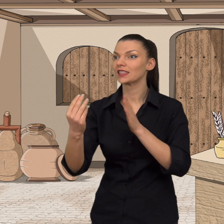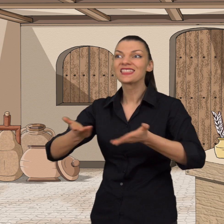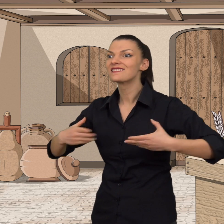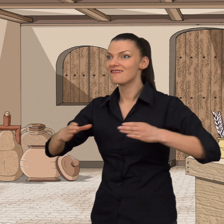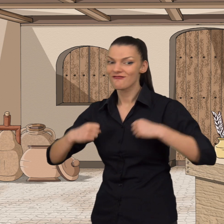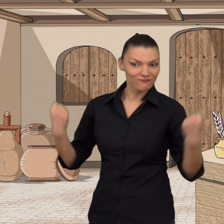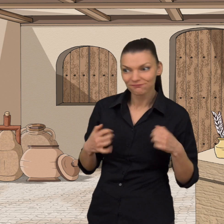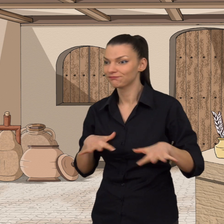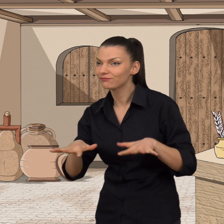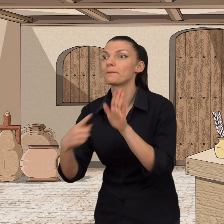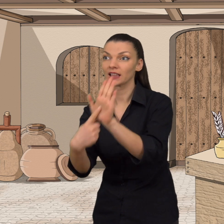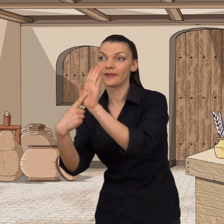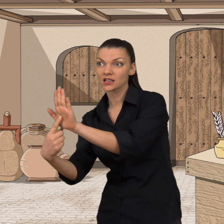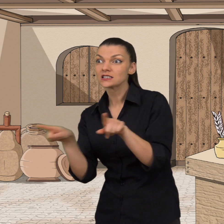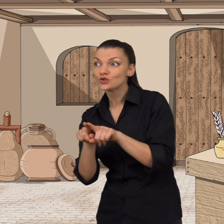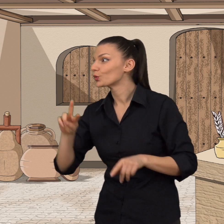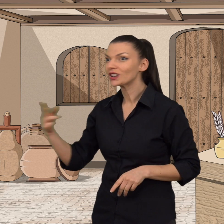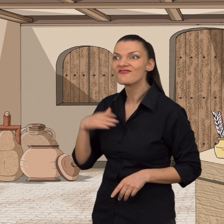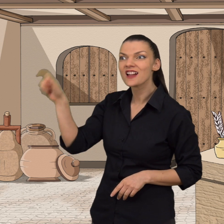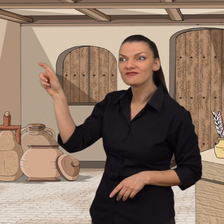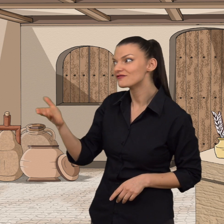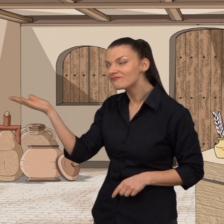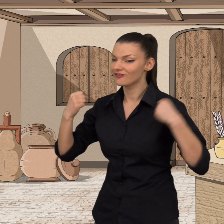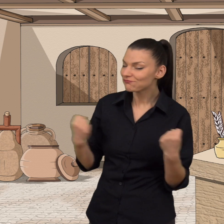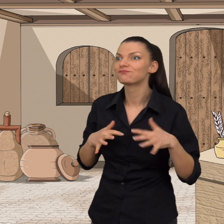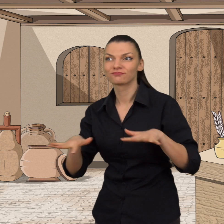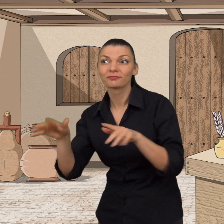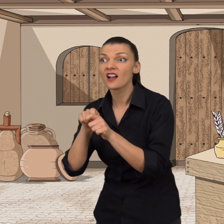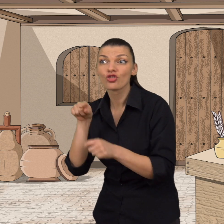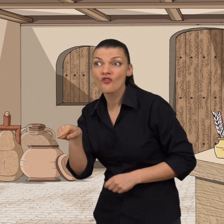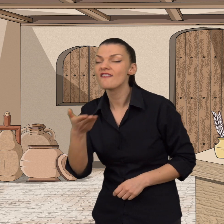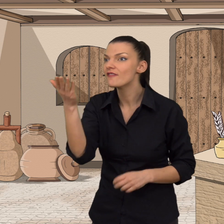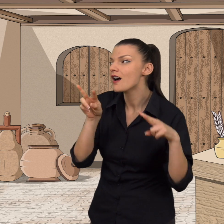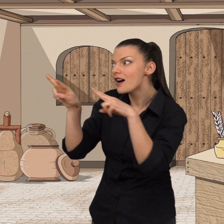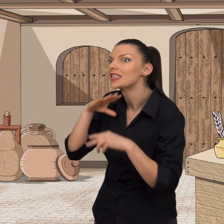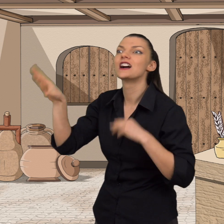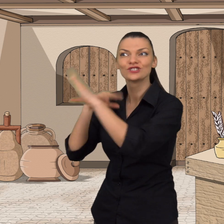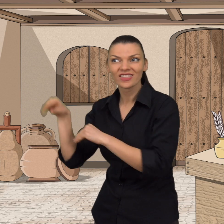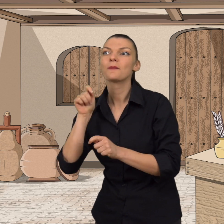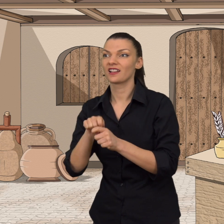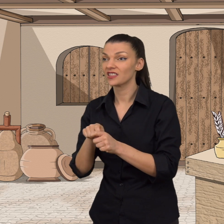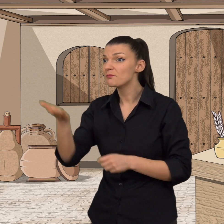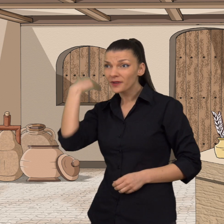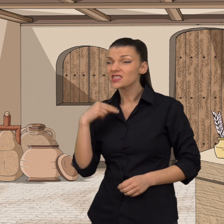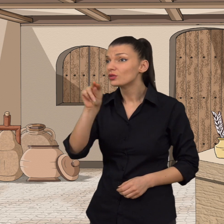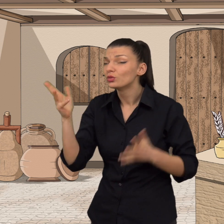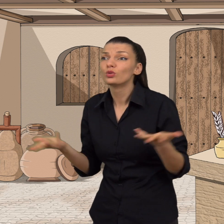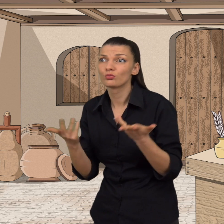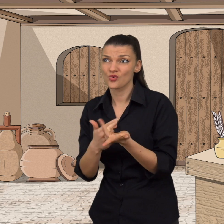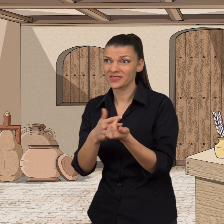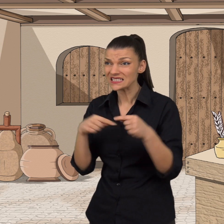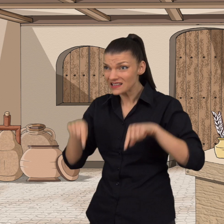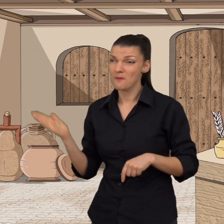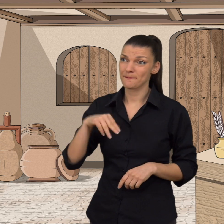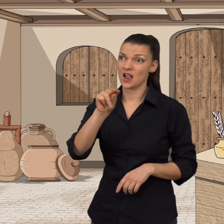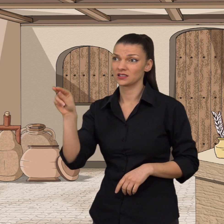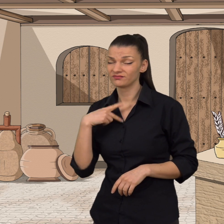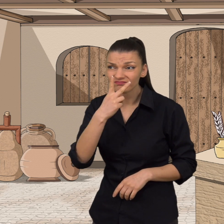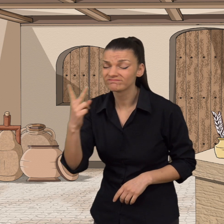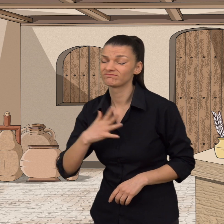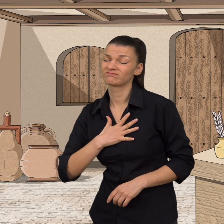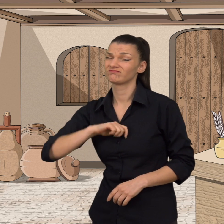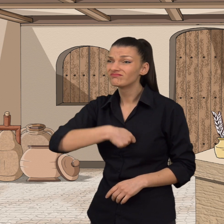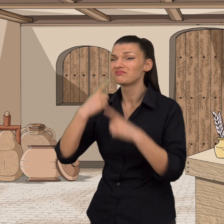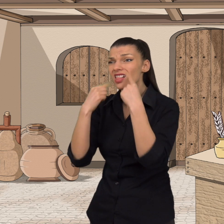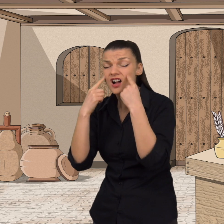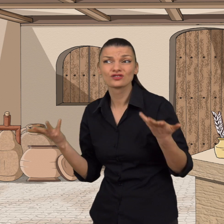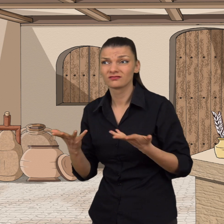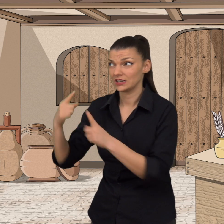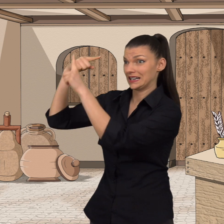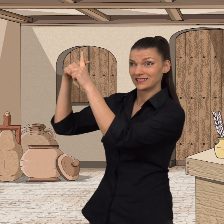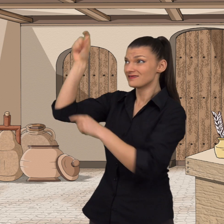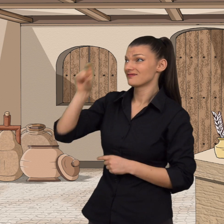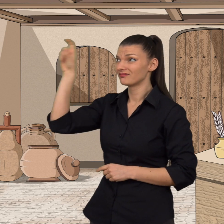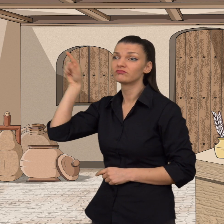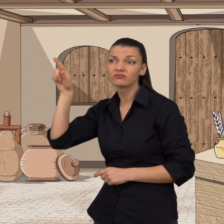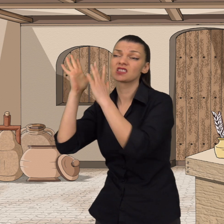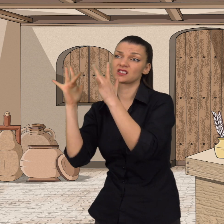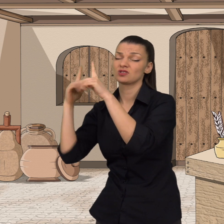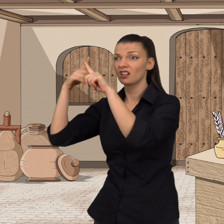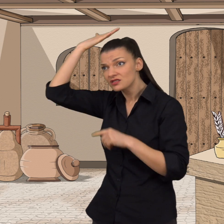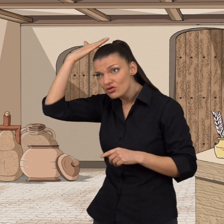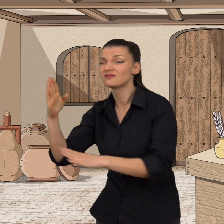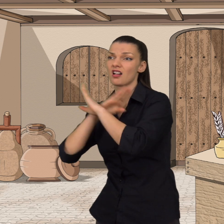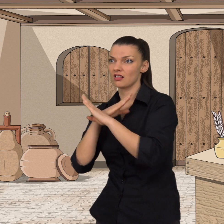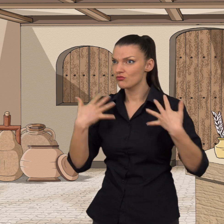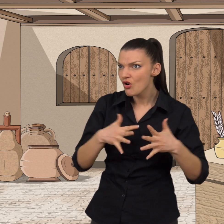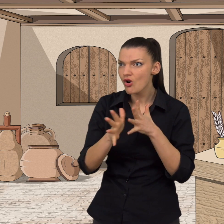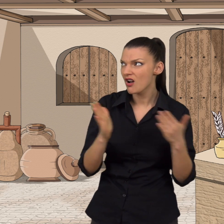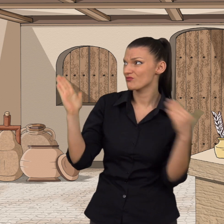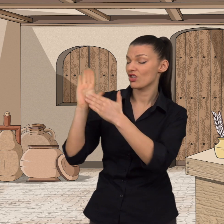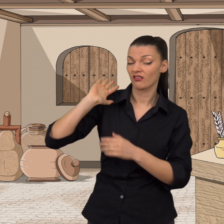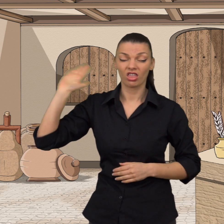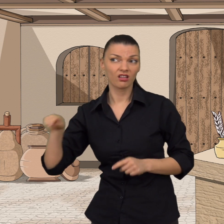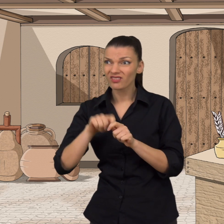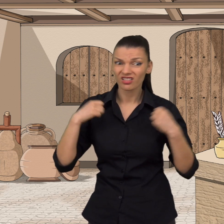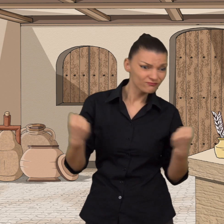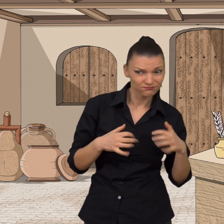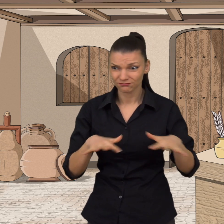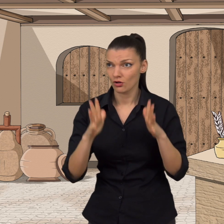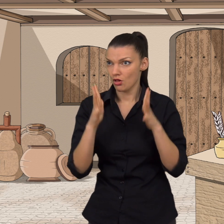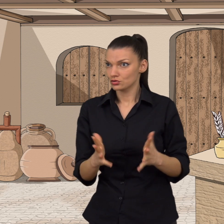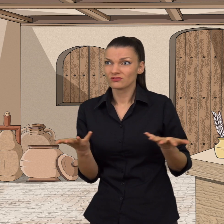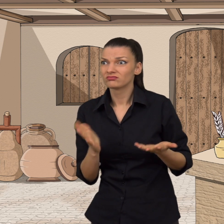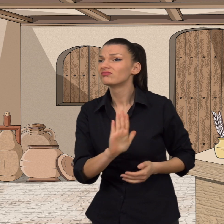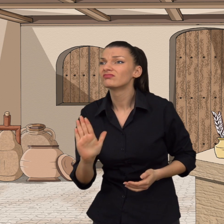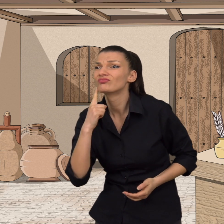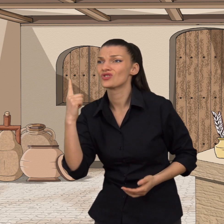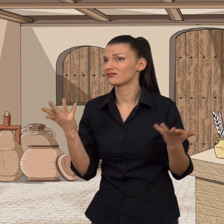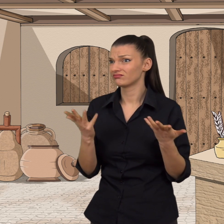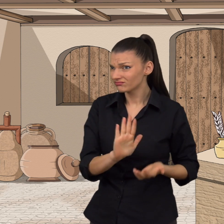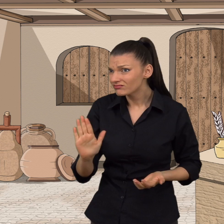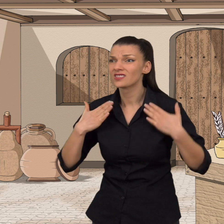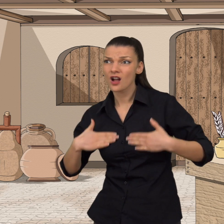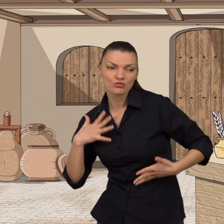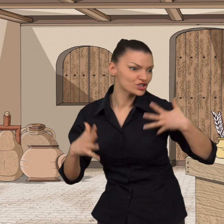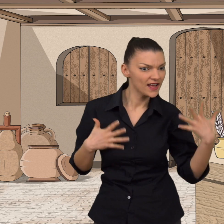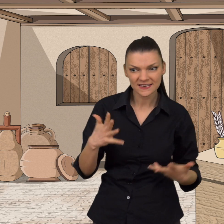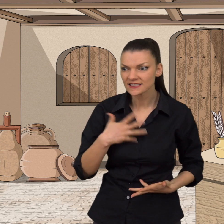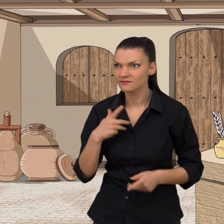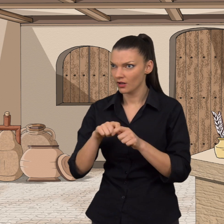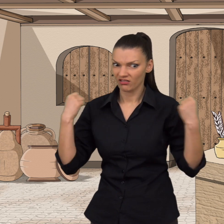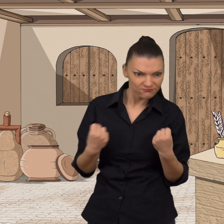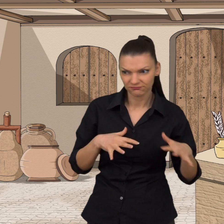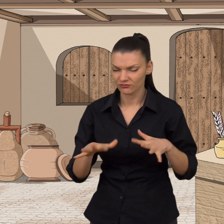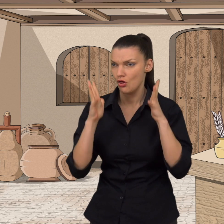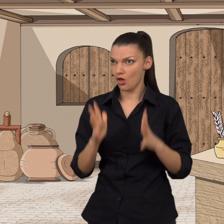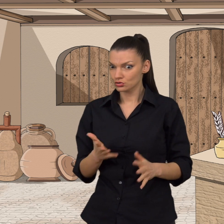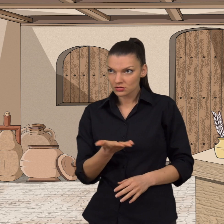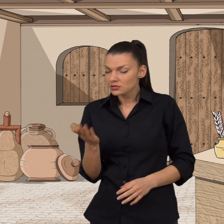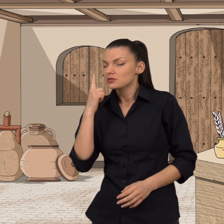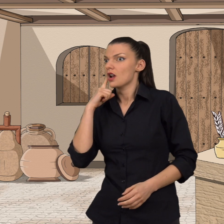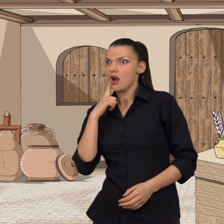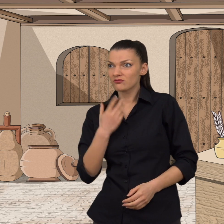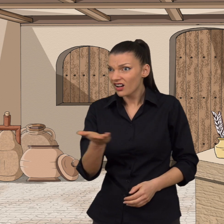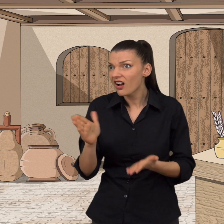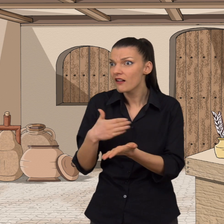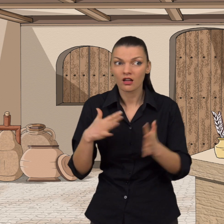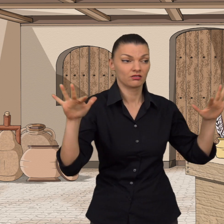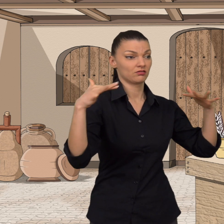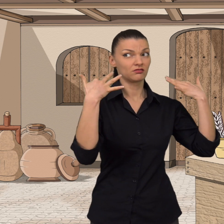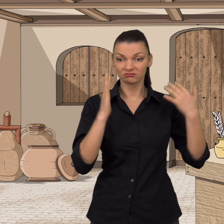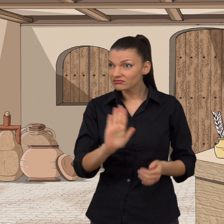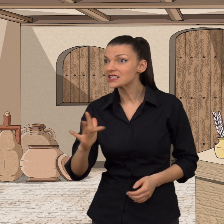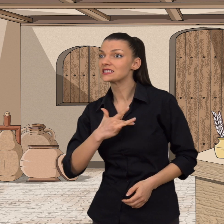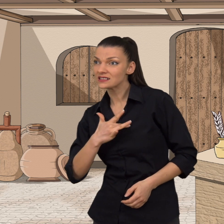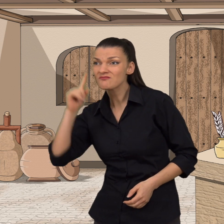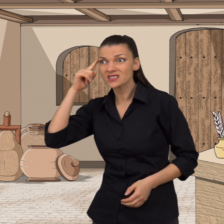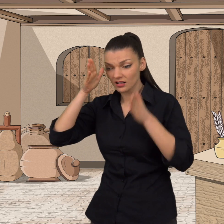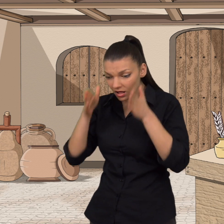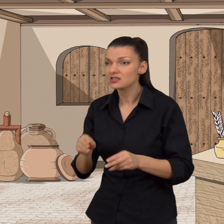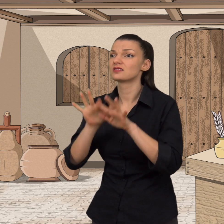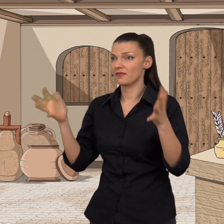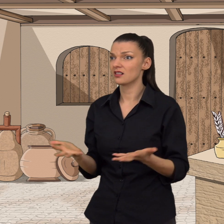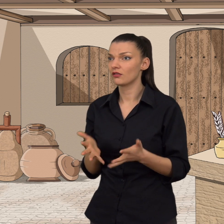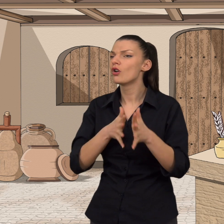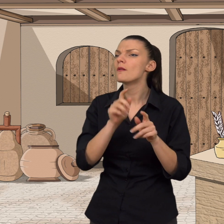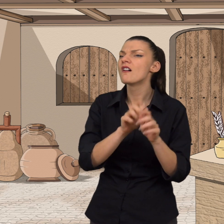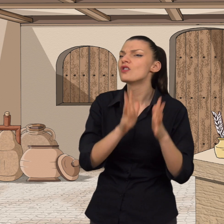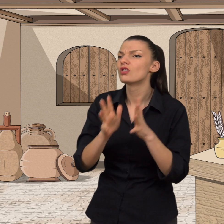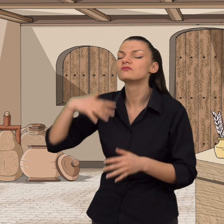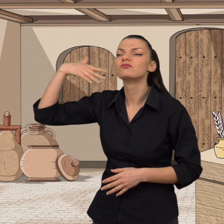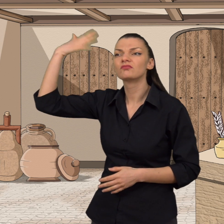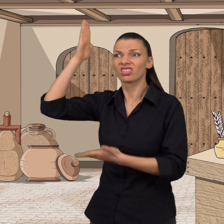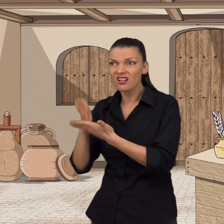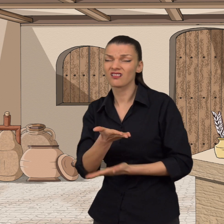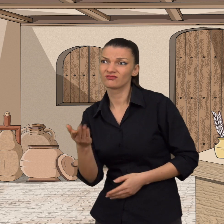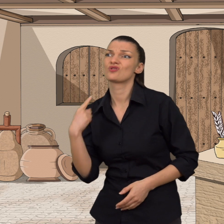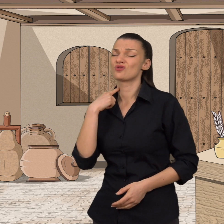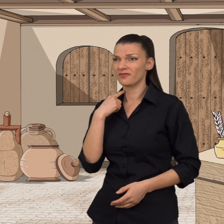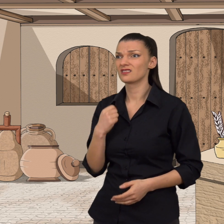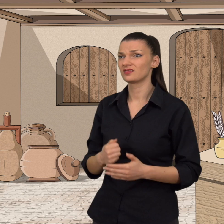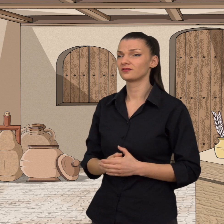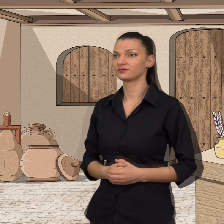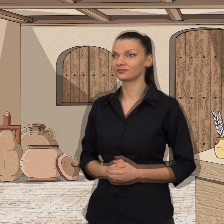Join one another in following my example, brothers, and carefully observe those who walk according to the pattern we set for you. For as I have often told you before, and now say again even with tears: Many live as enemies of the cross of Christ.